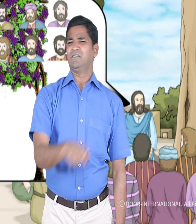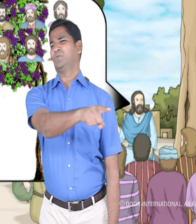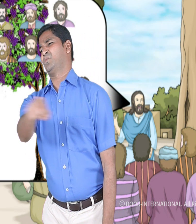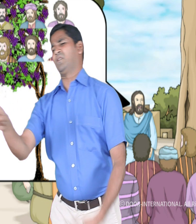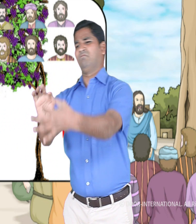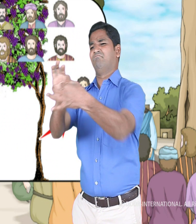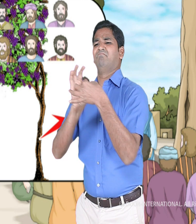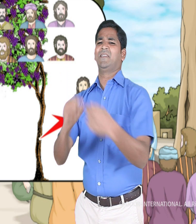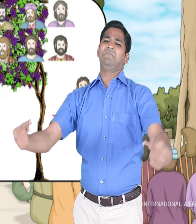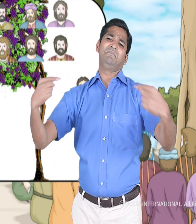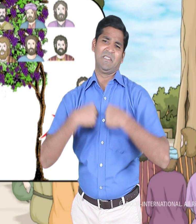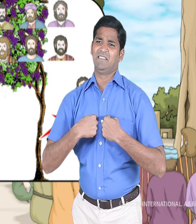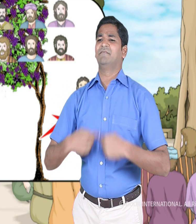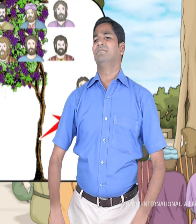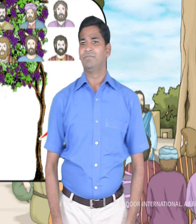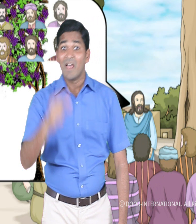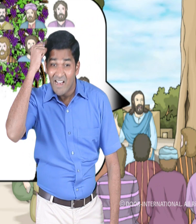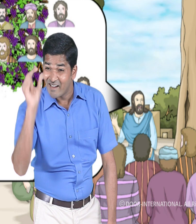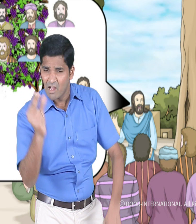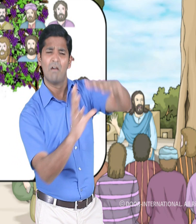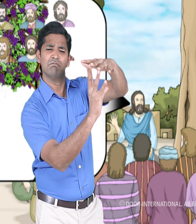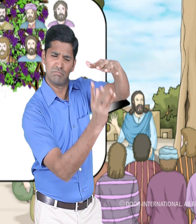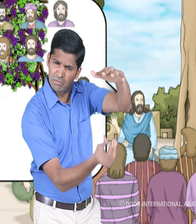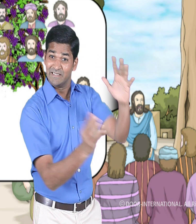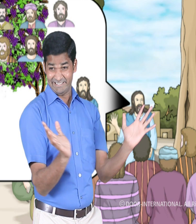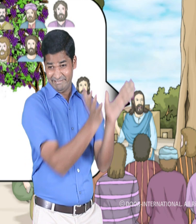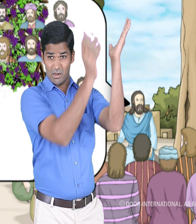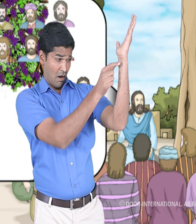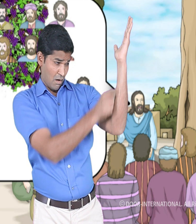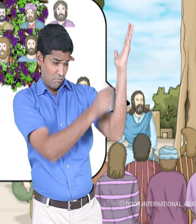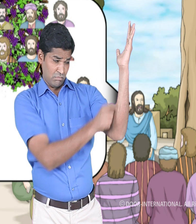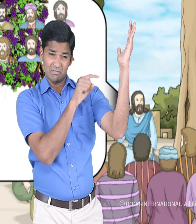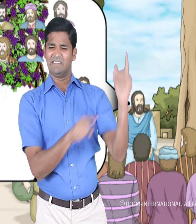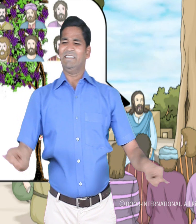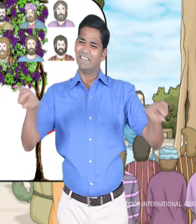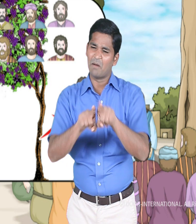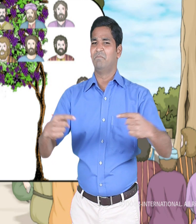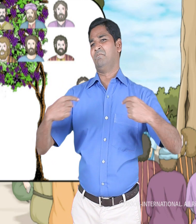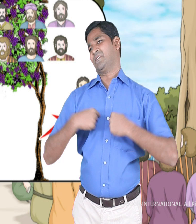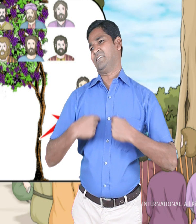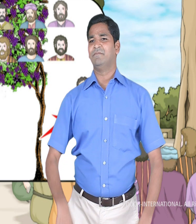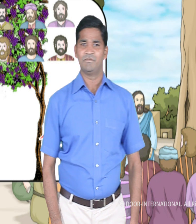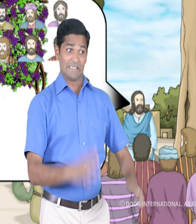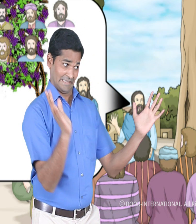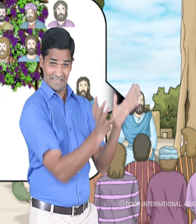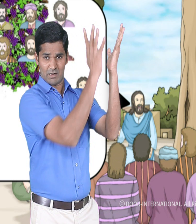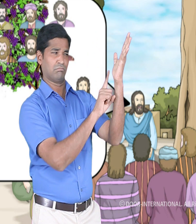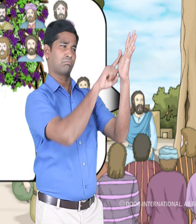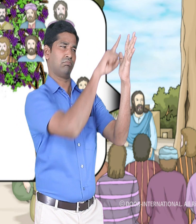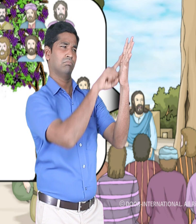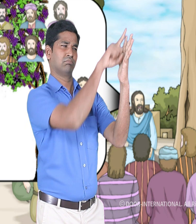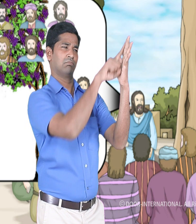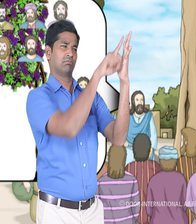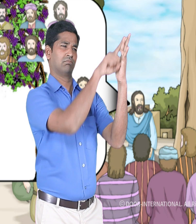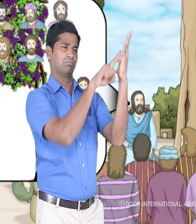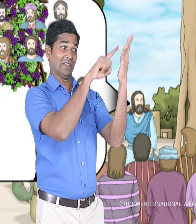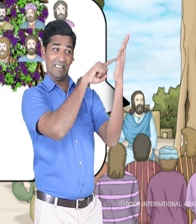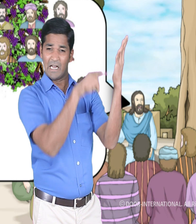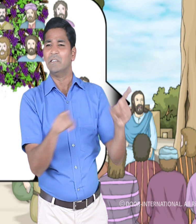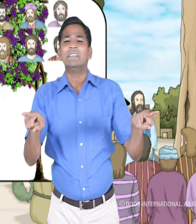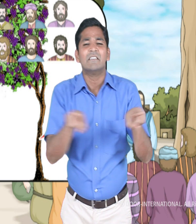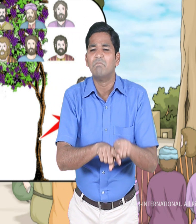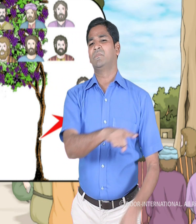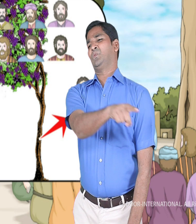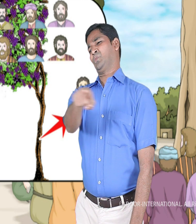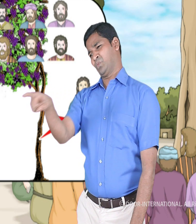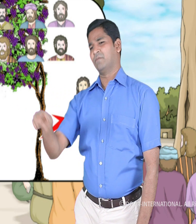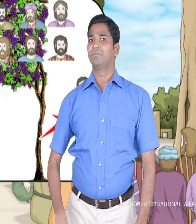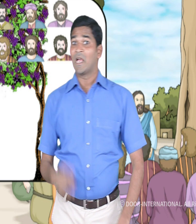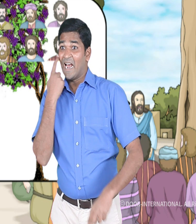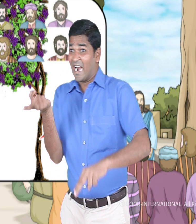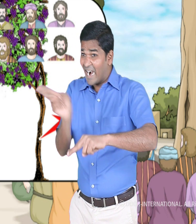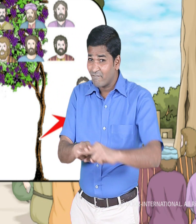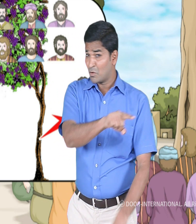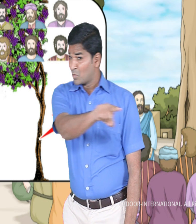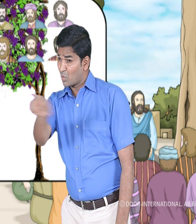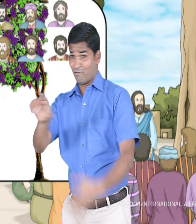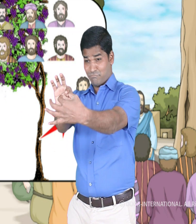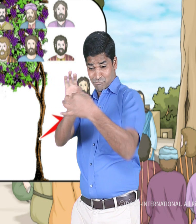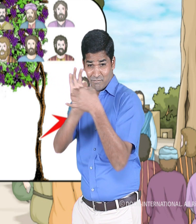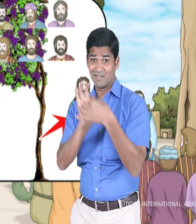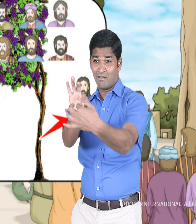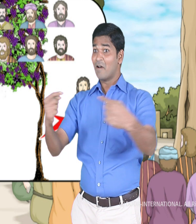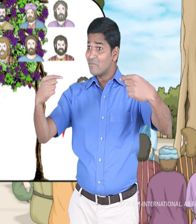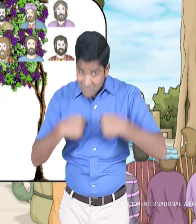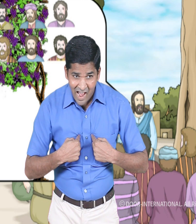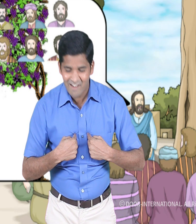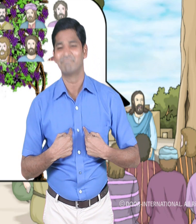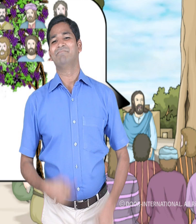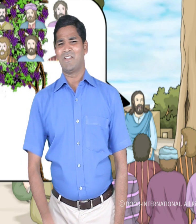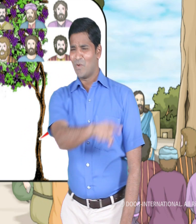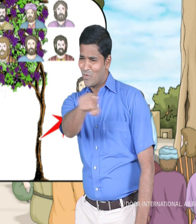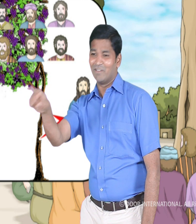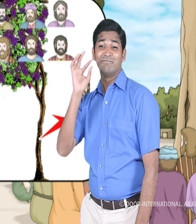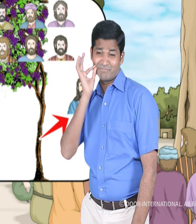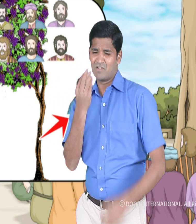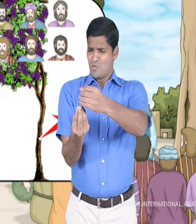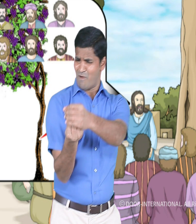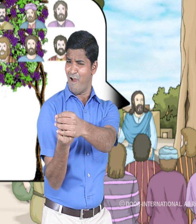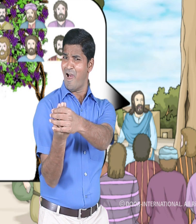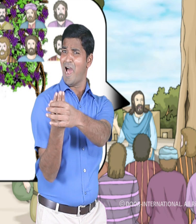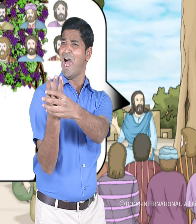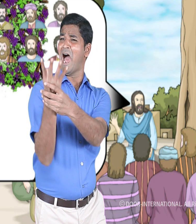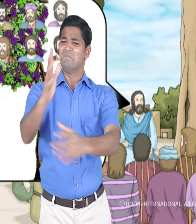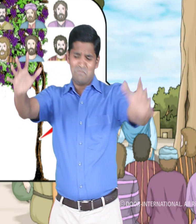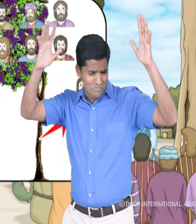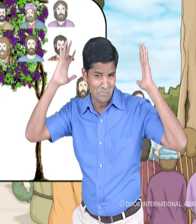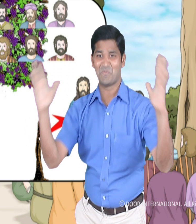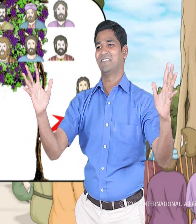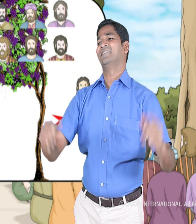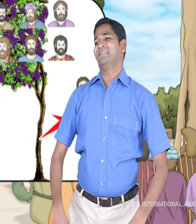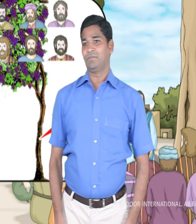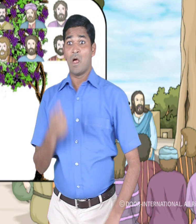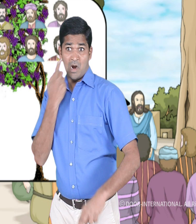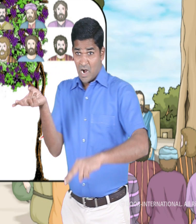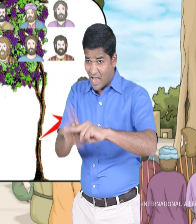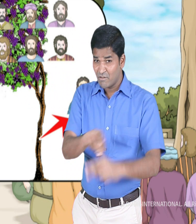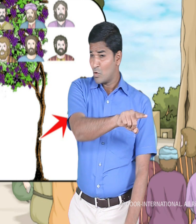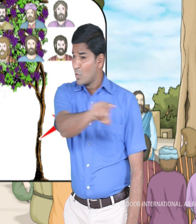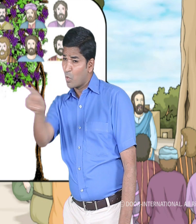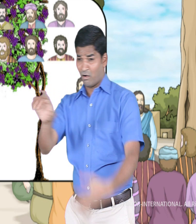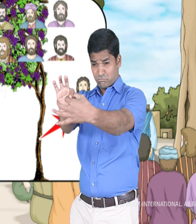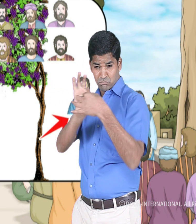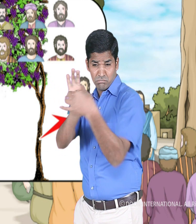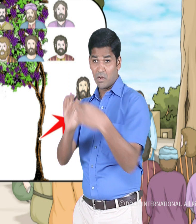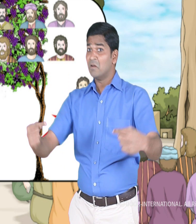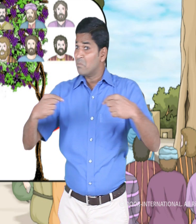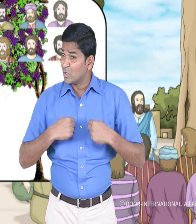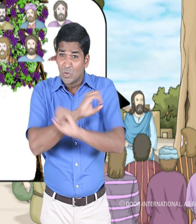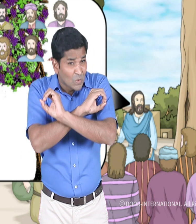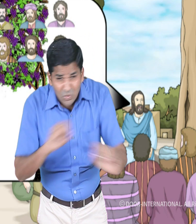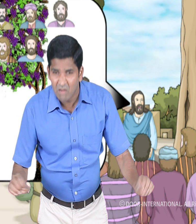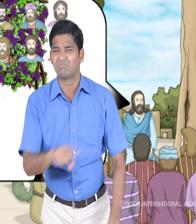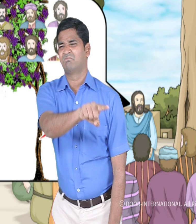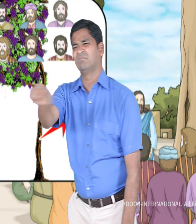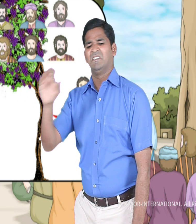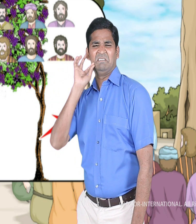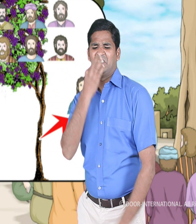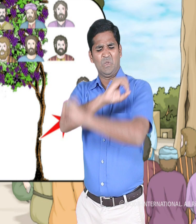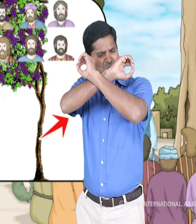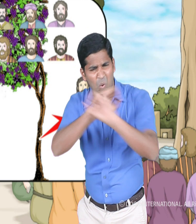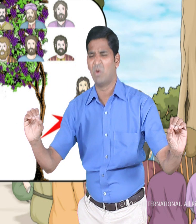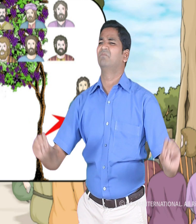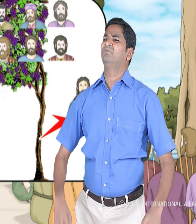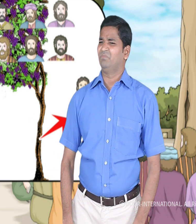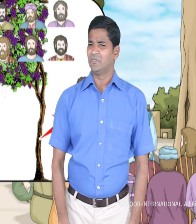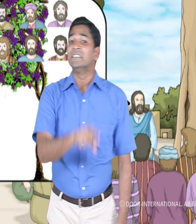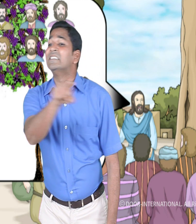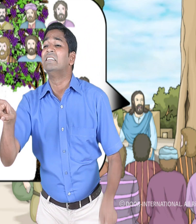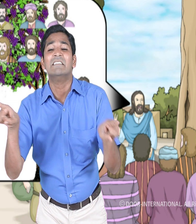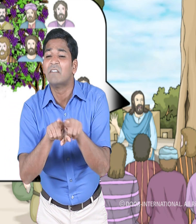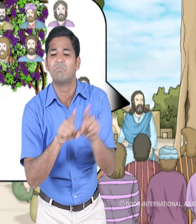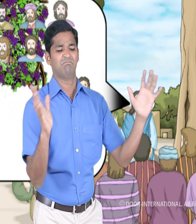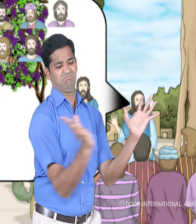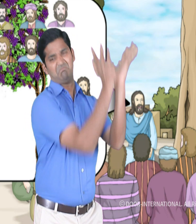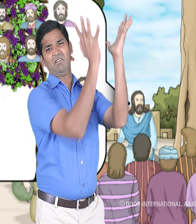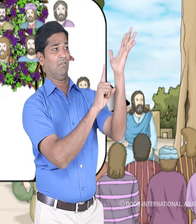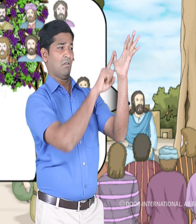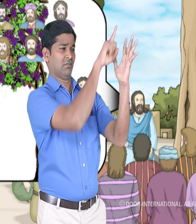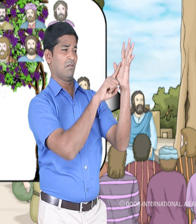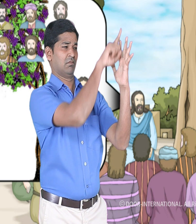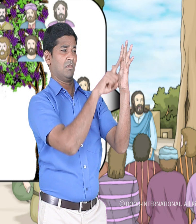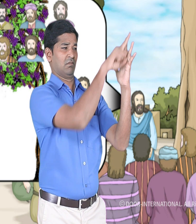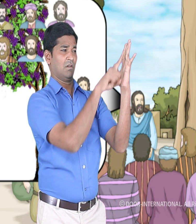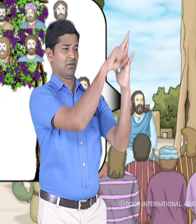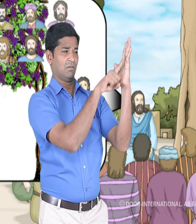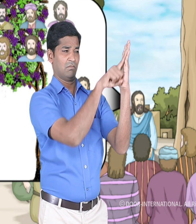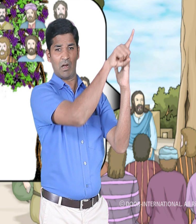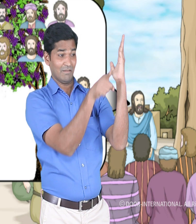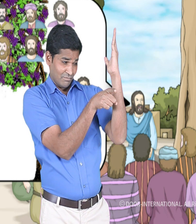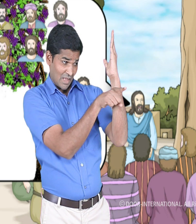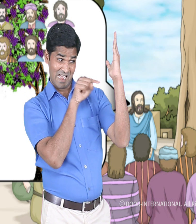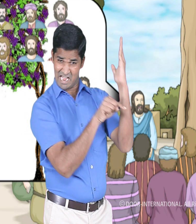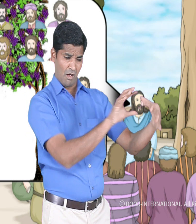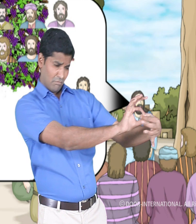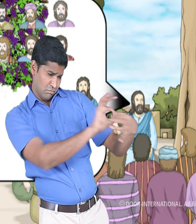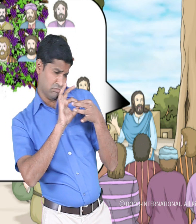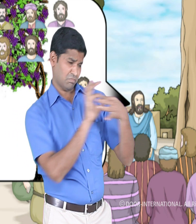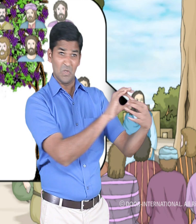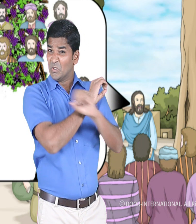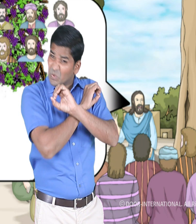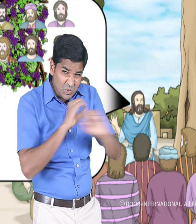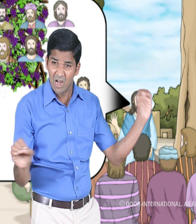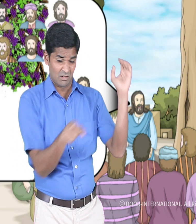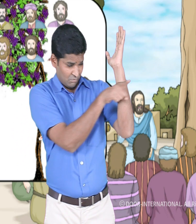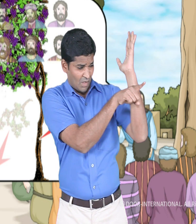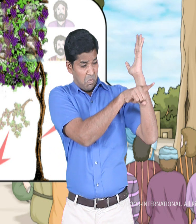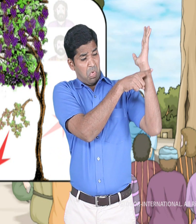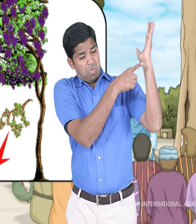I am the vine and you are the branches. The one who remains in Me, and I in him, will bear much fruit. For apart from Me you can do nothing.